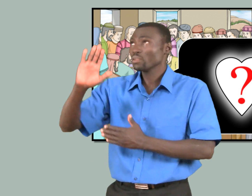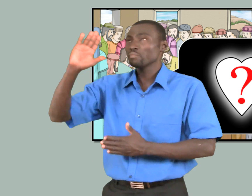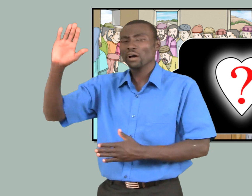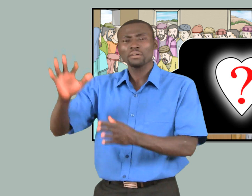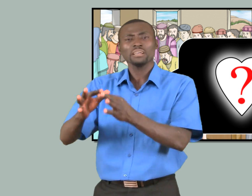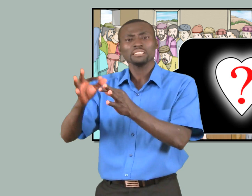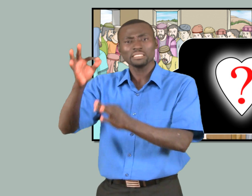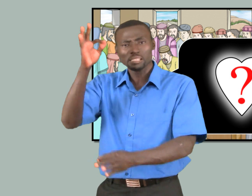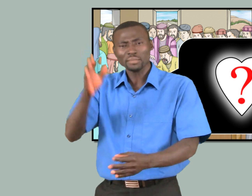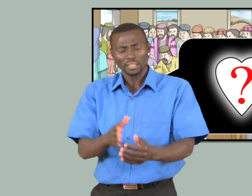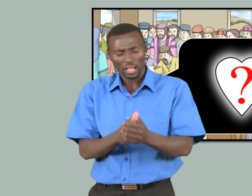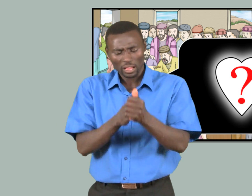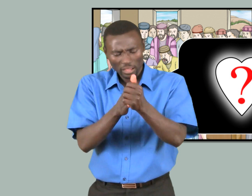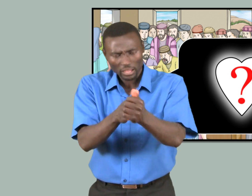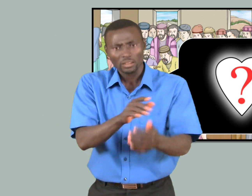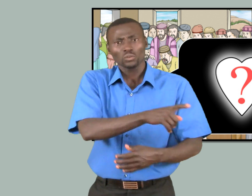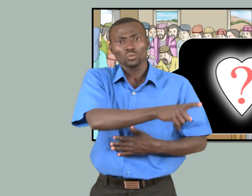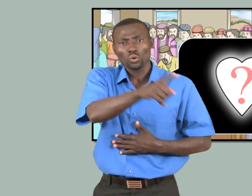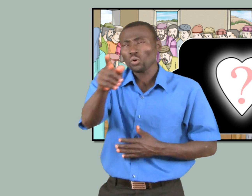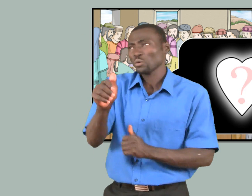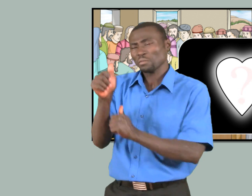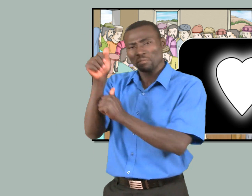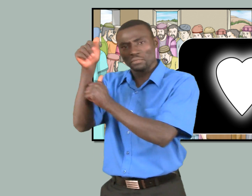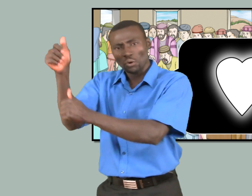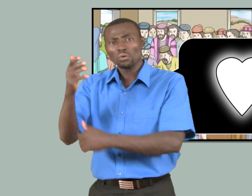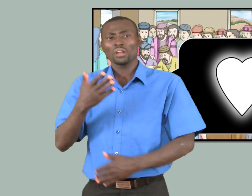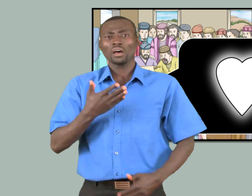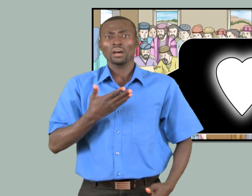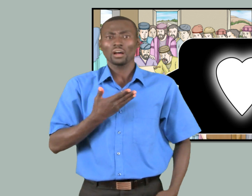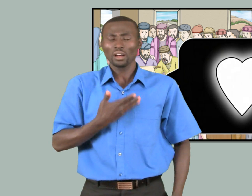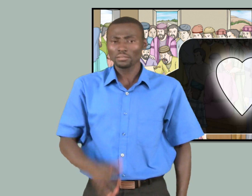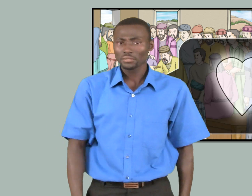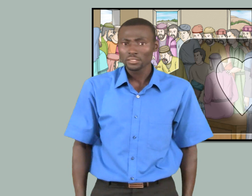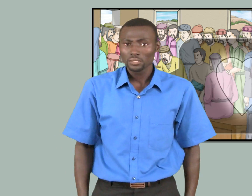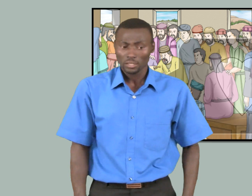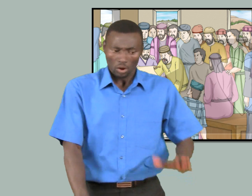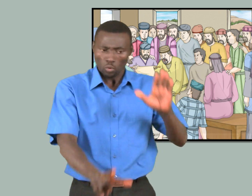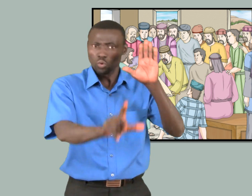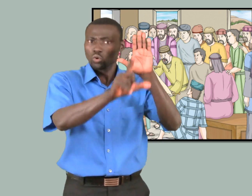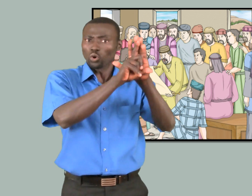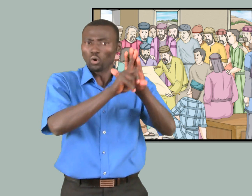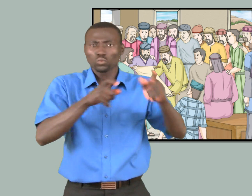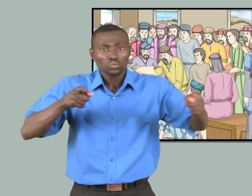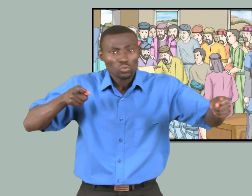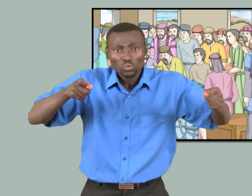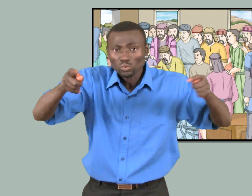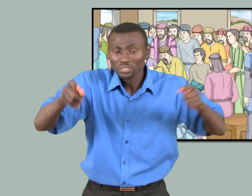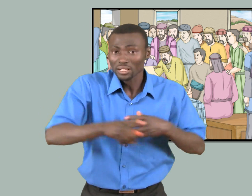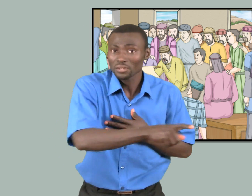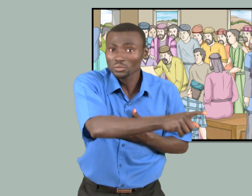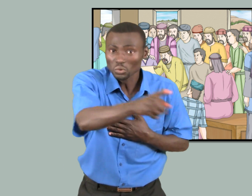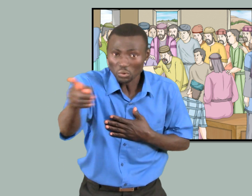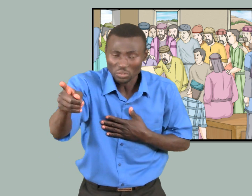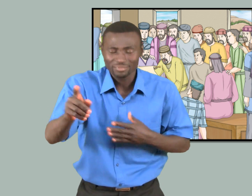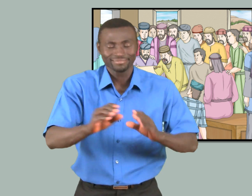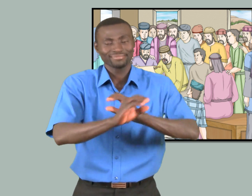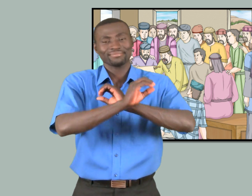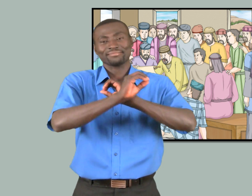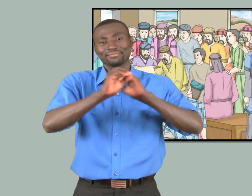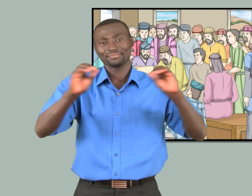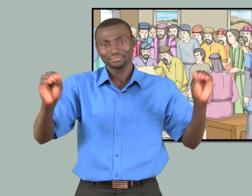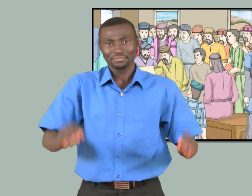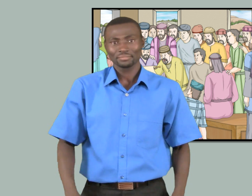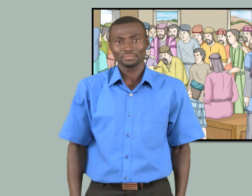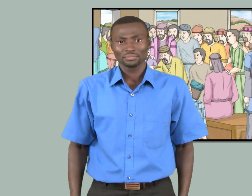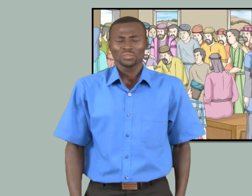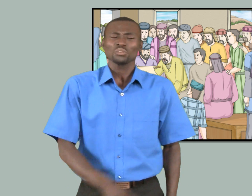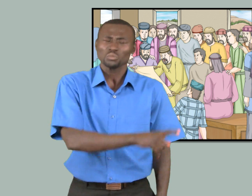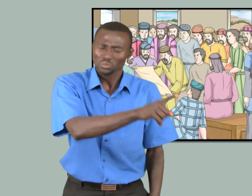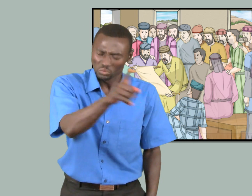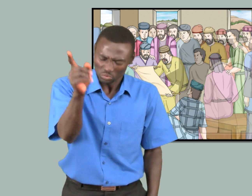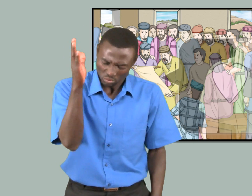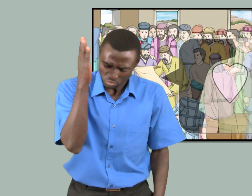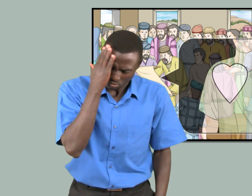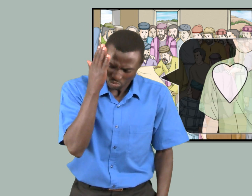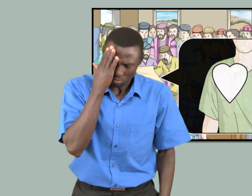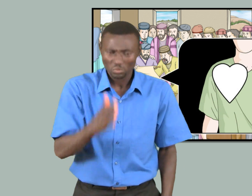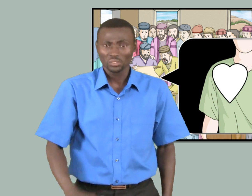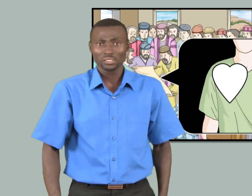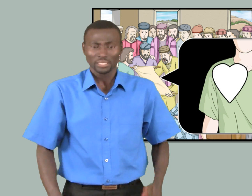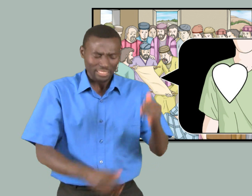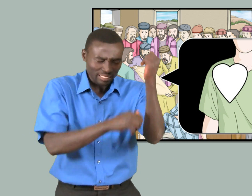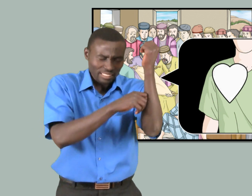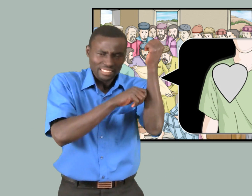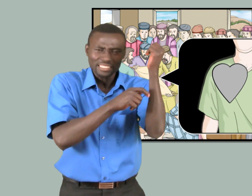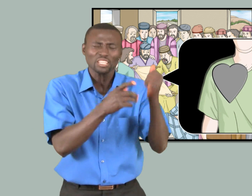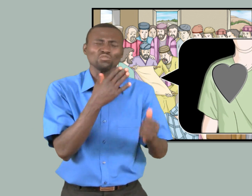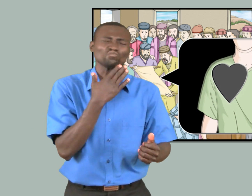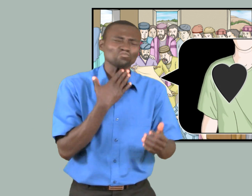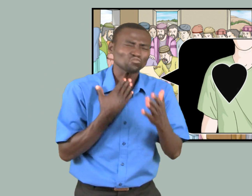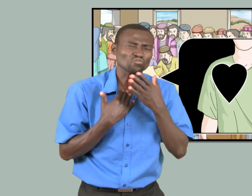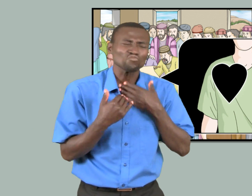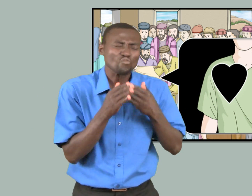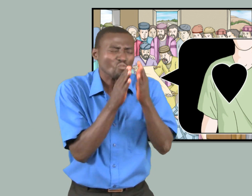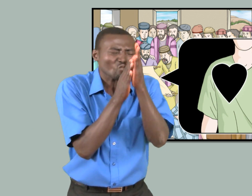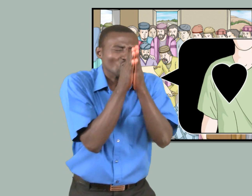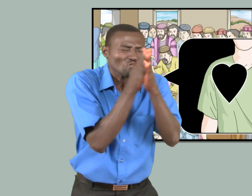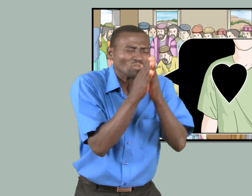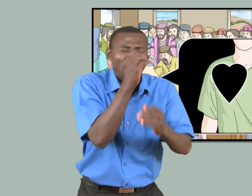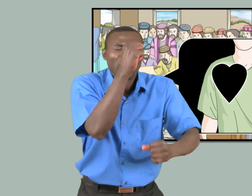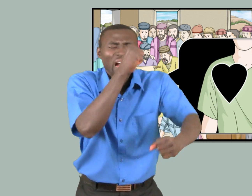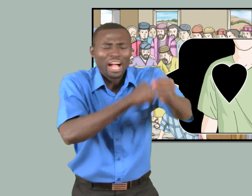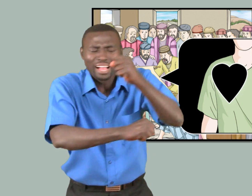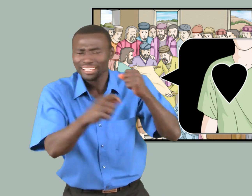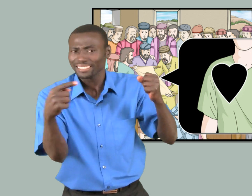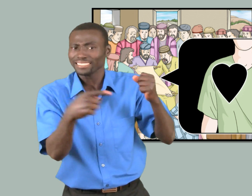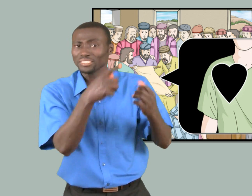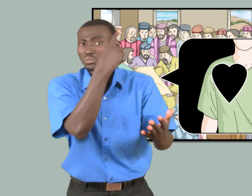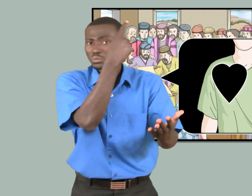But if you are led by the Spirit, you are not under the law.